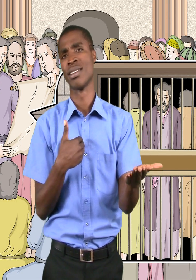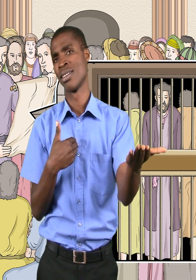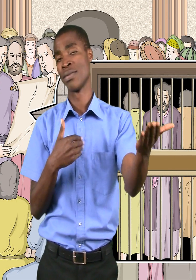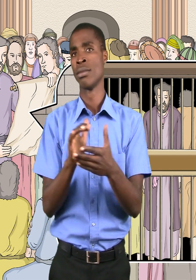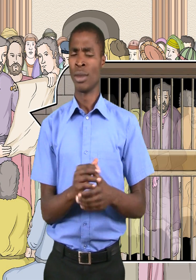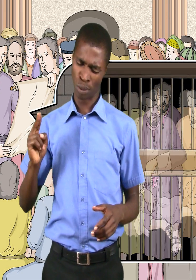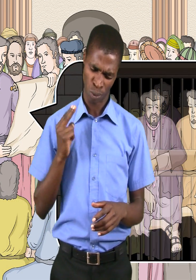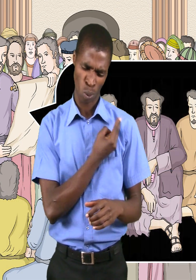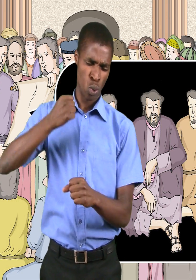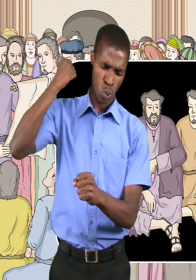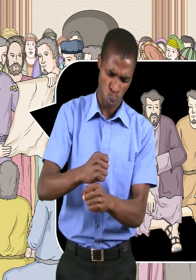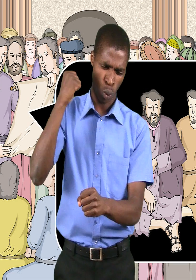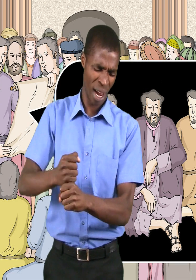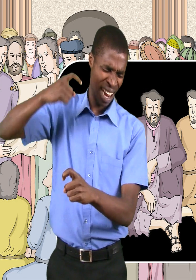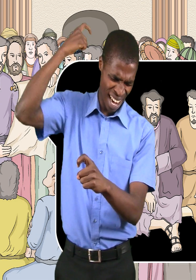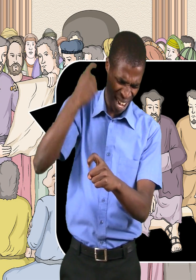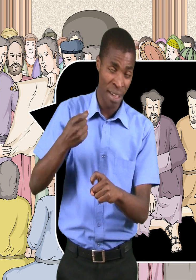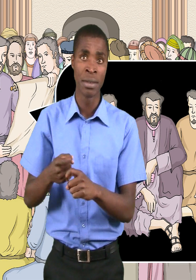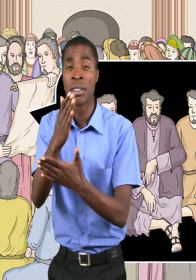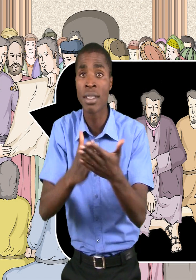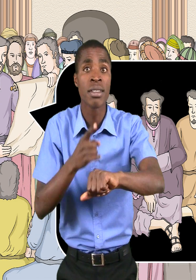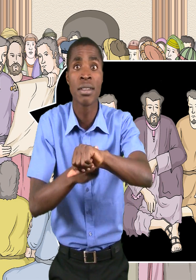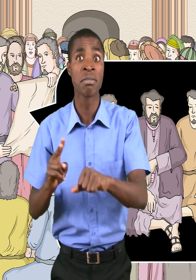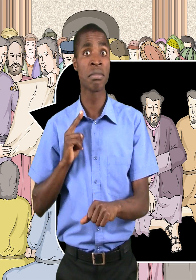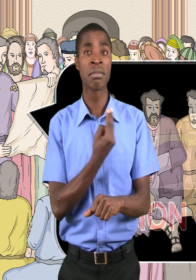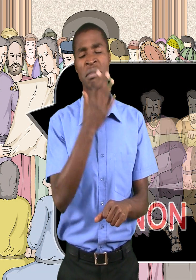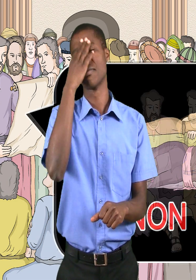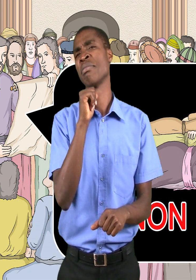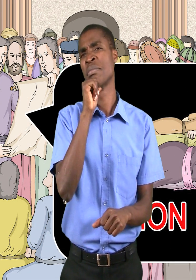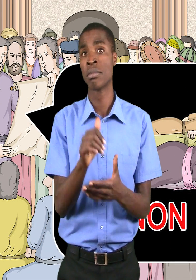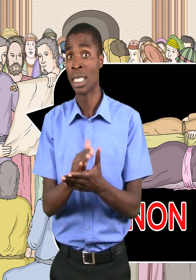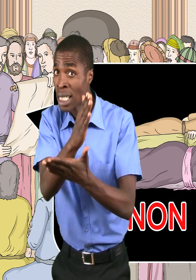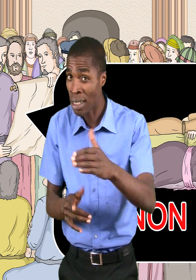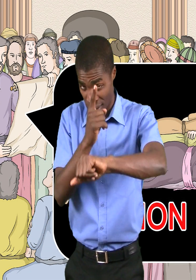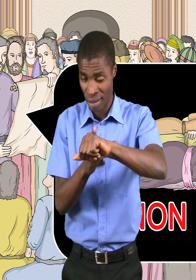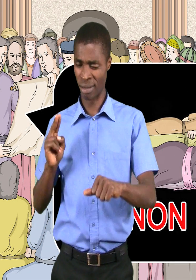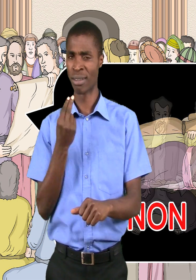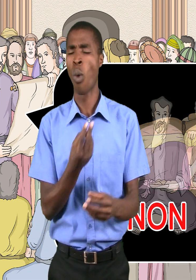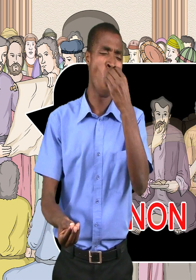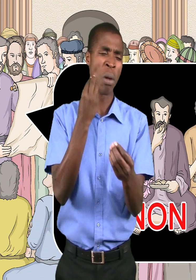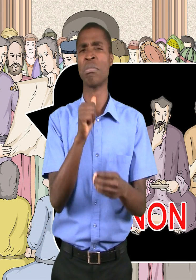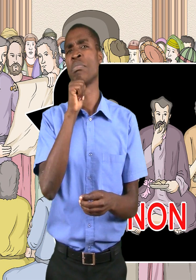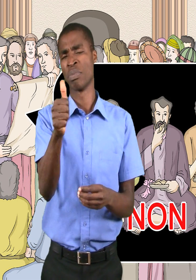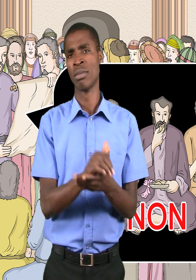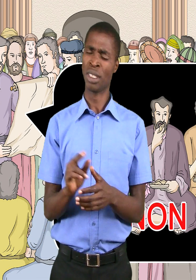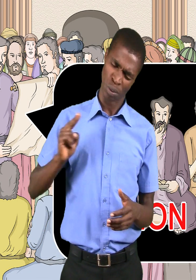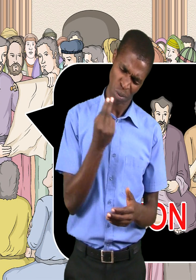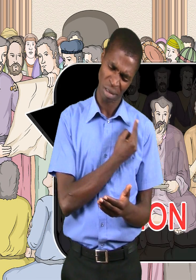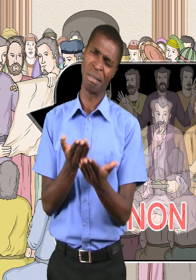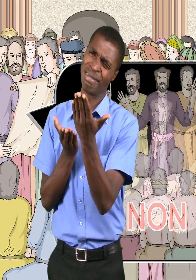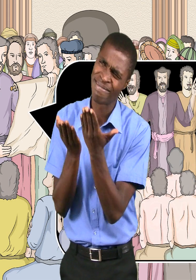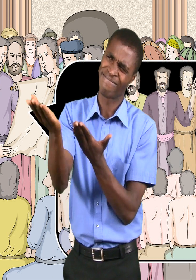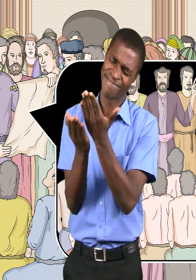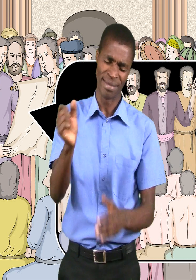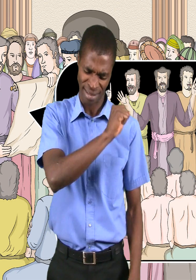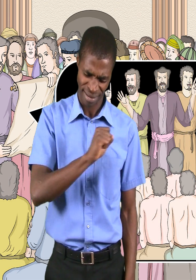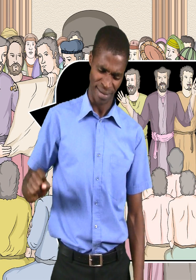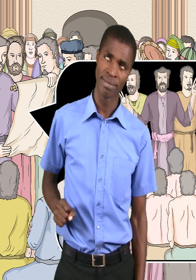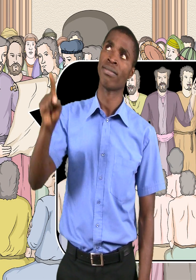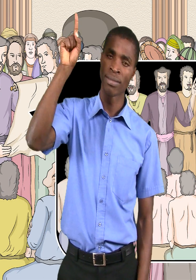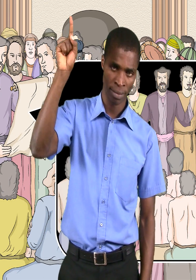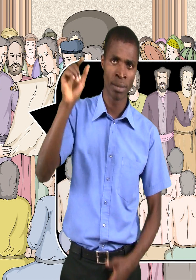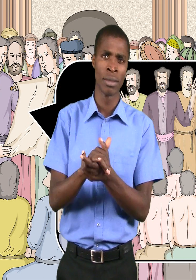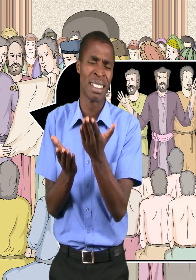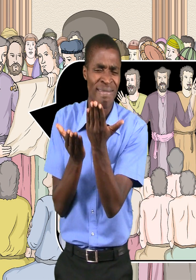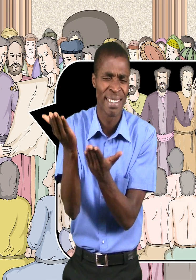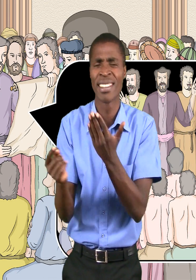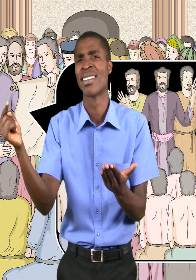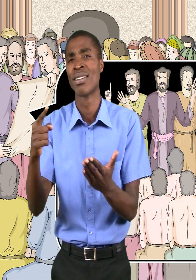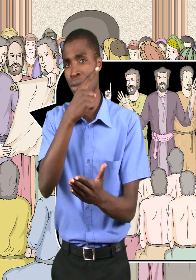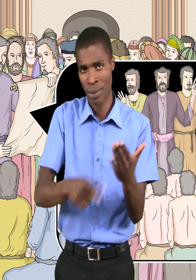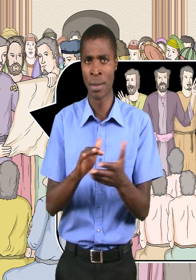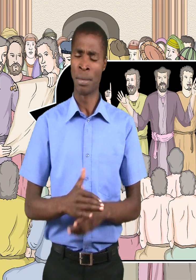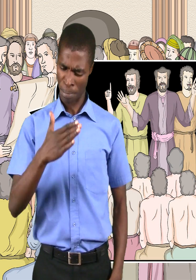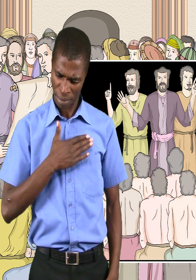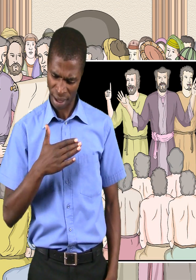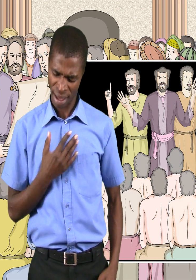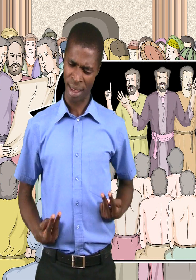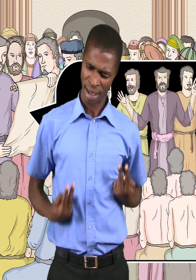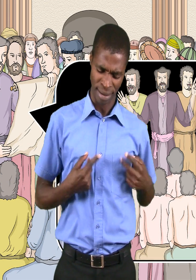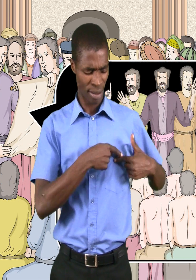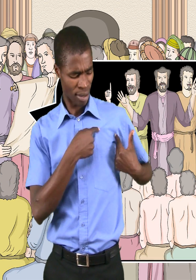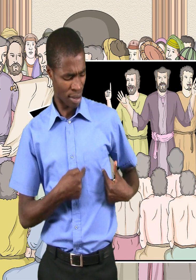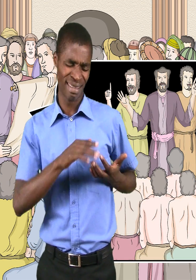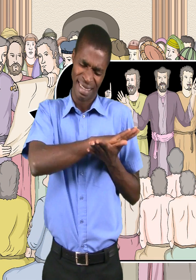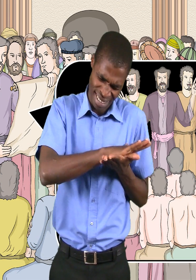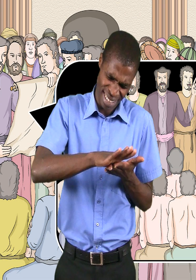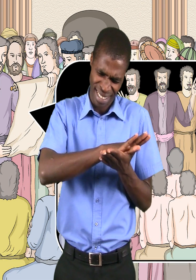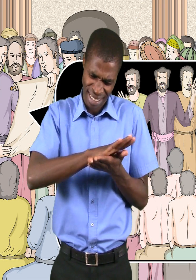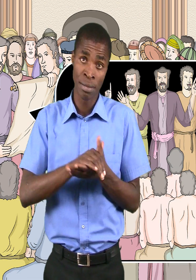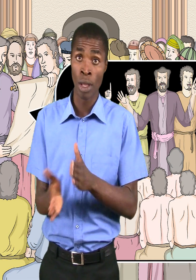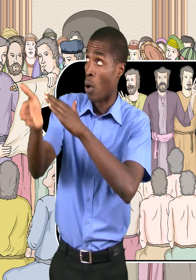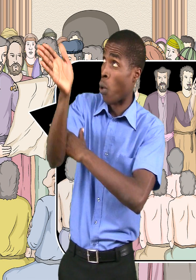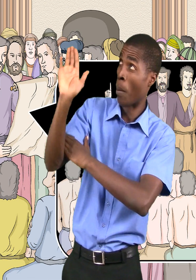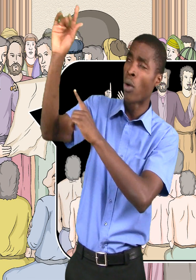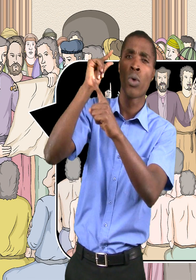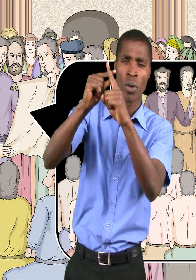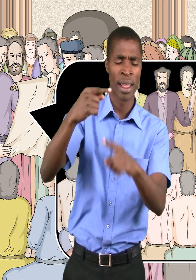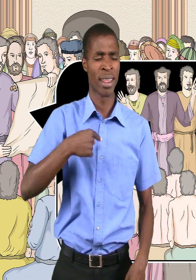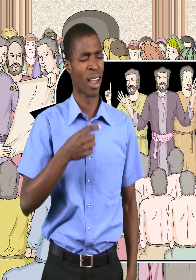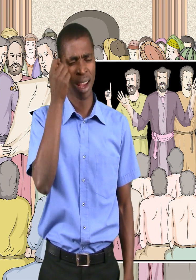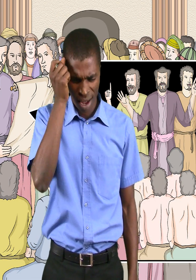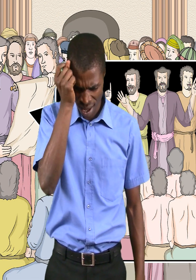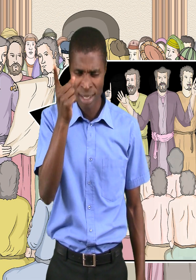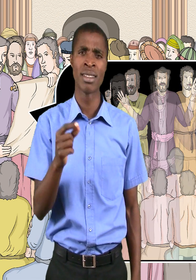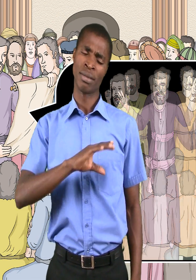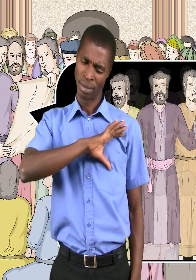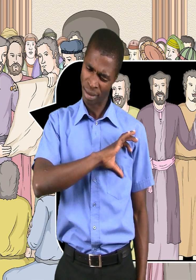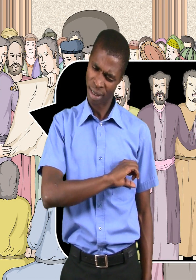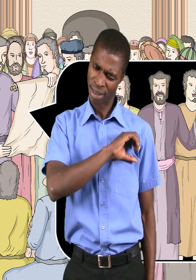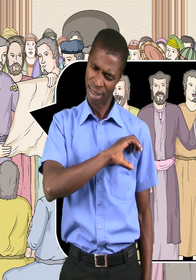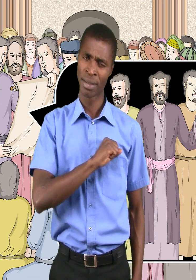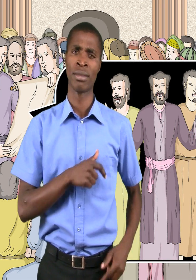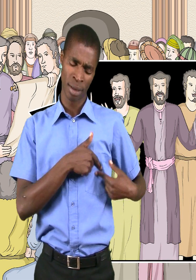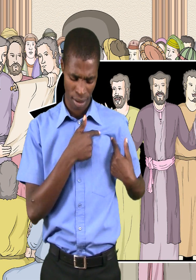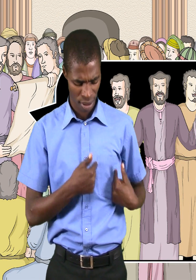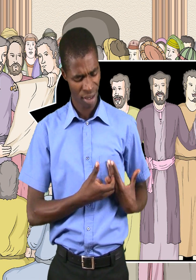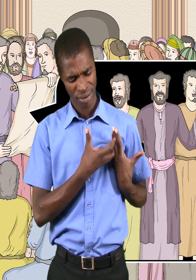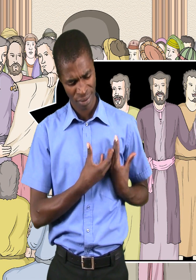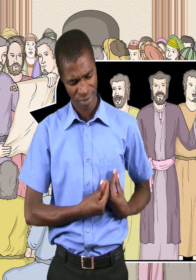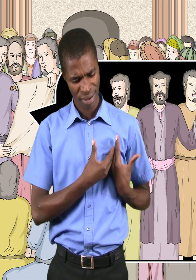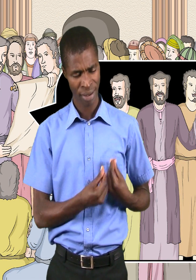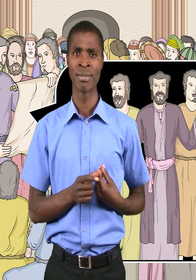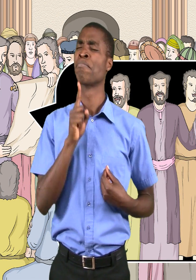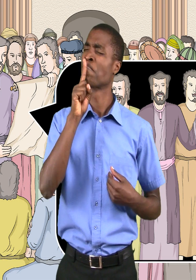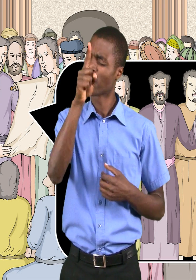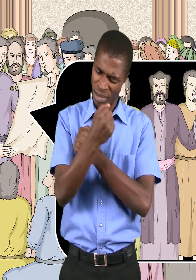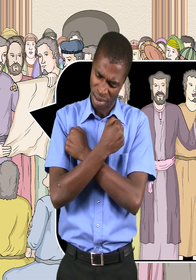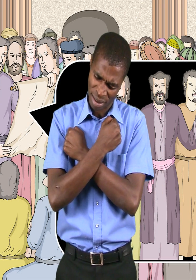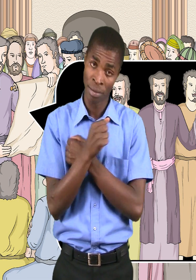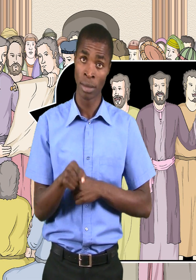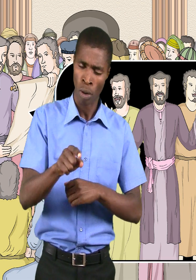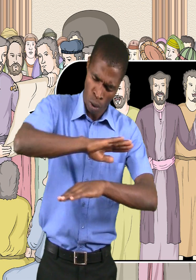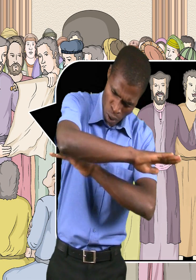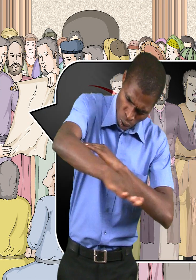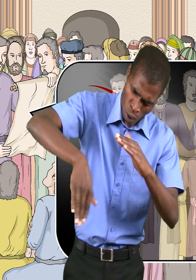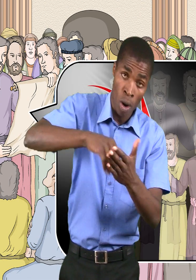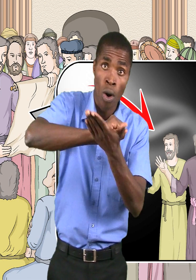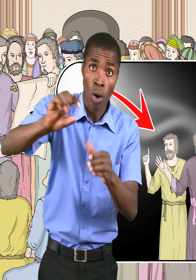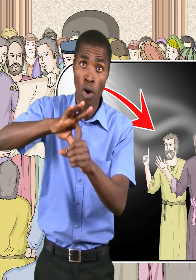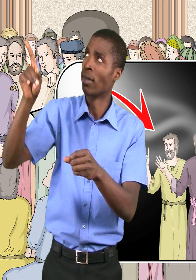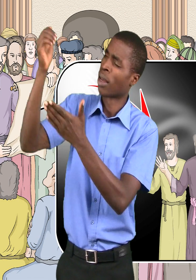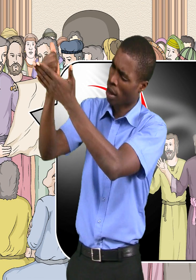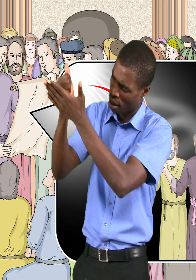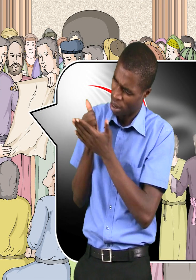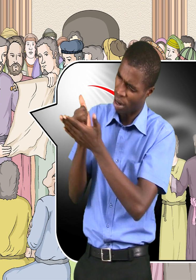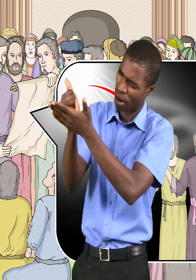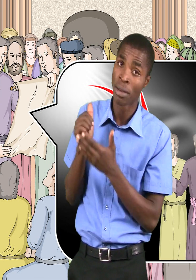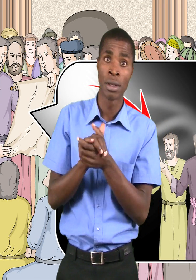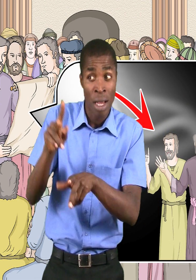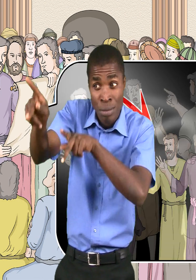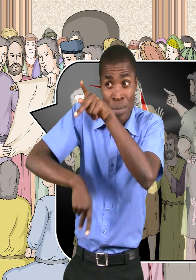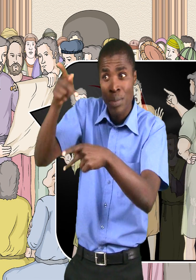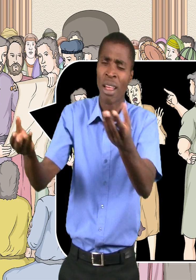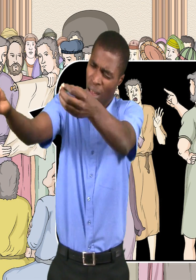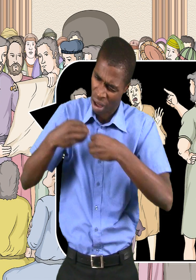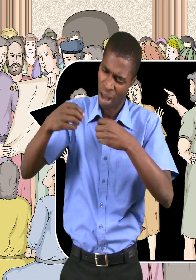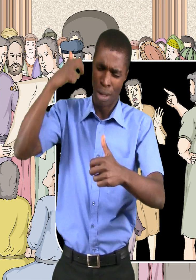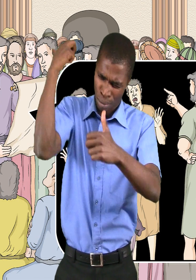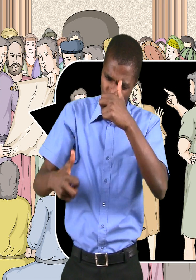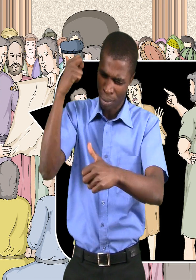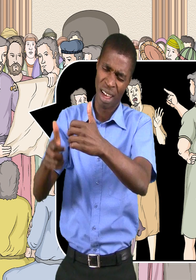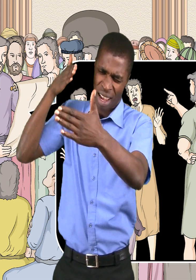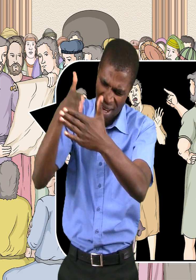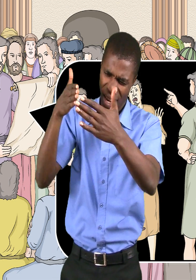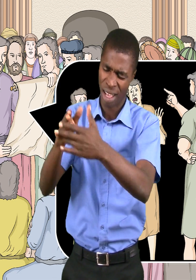in labor, sleepless nights, and hunger; in purity, knowledge, patience, and kindness; in the Holy Spirit and in sincere love;